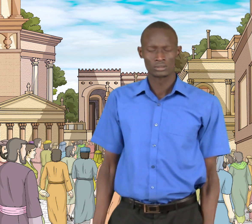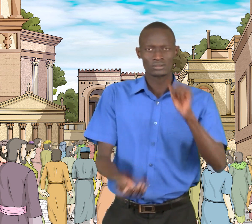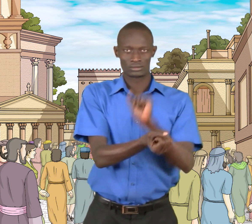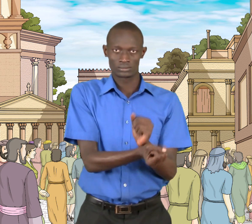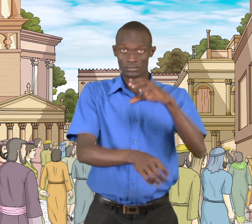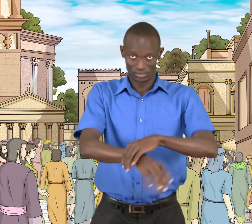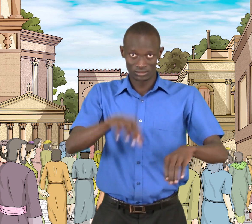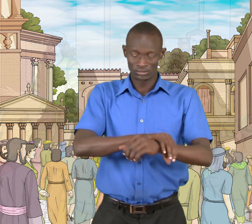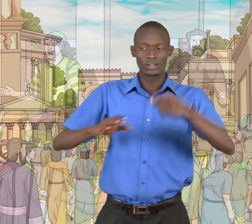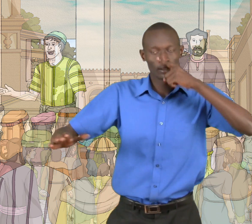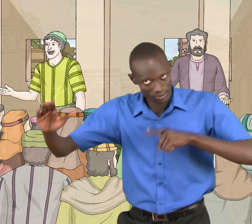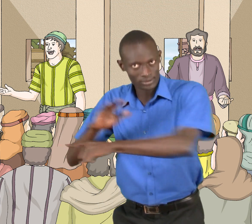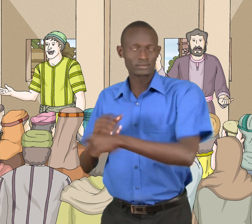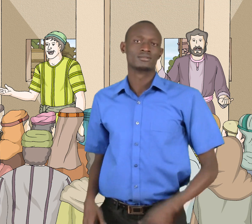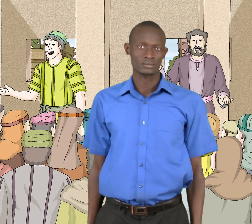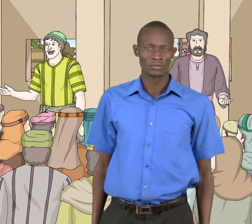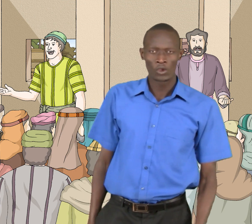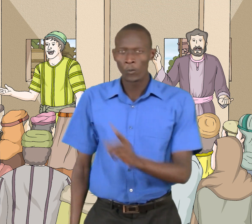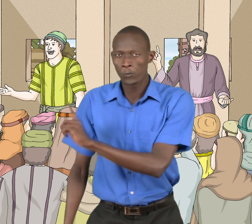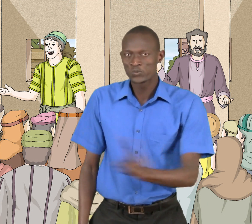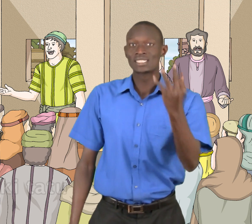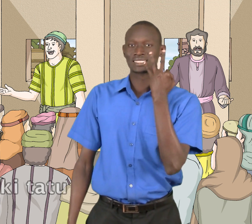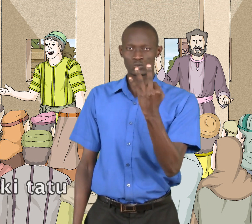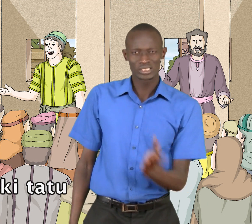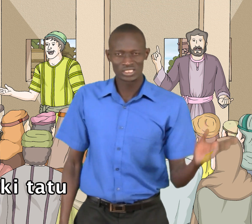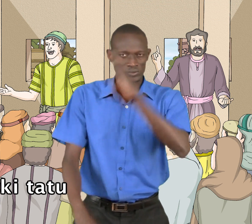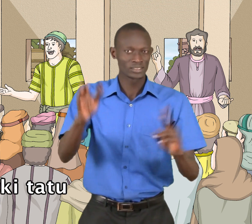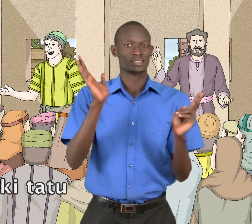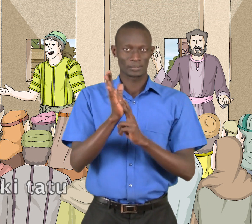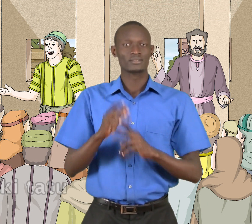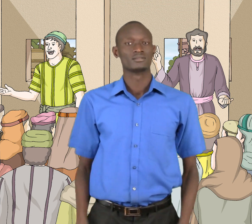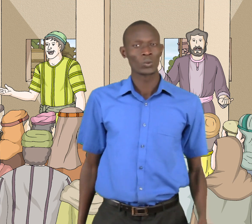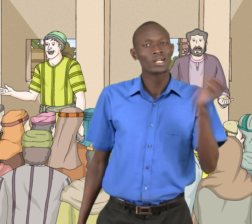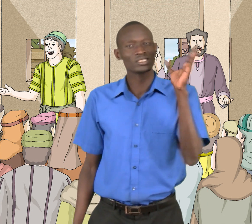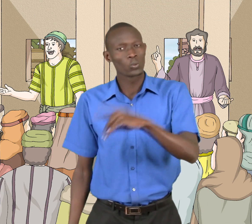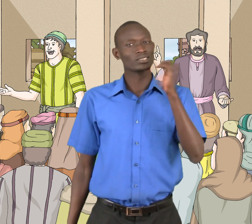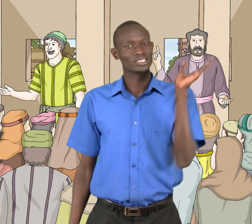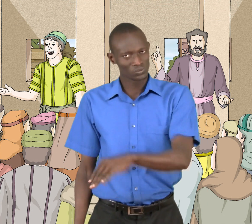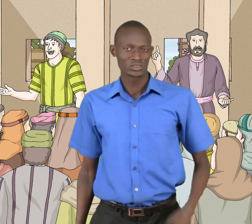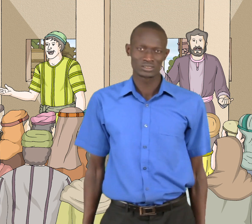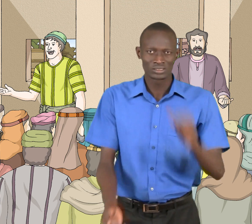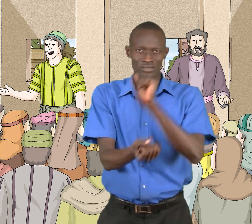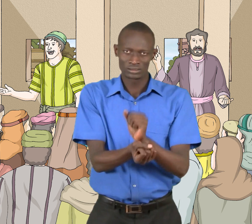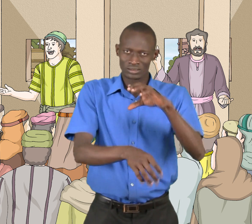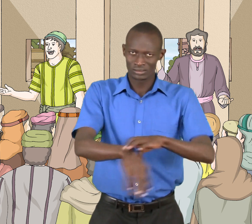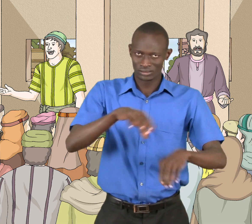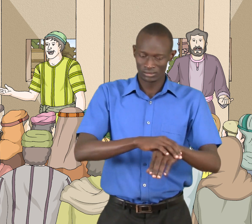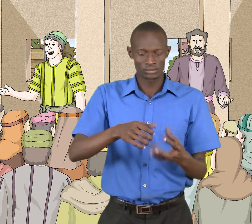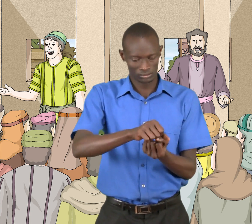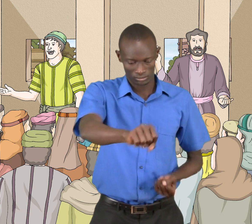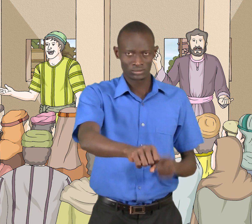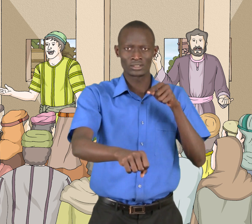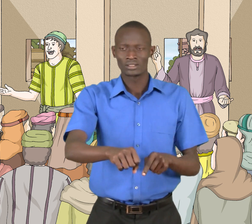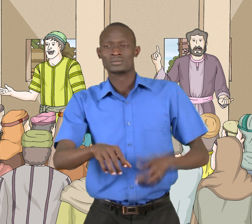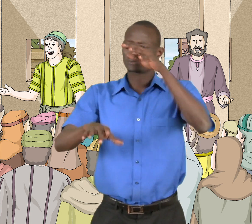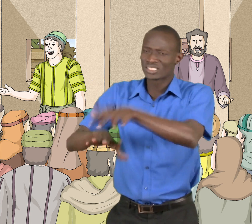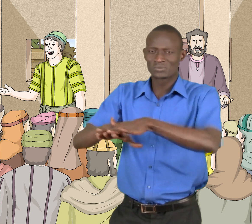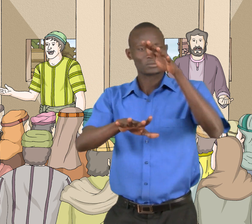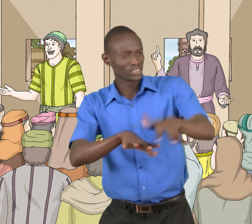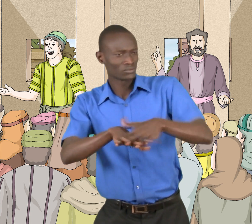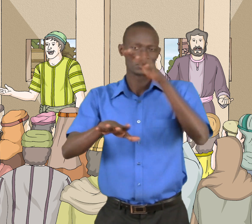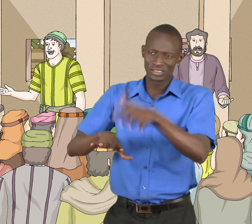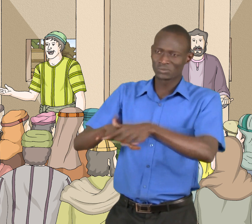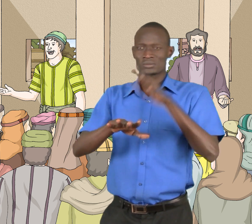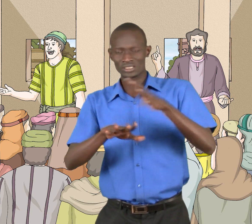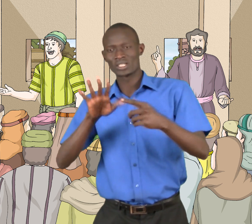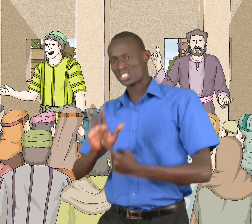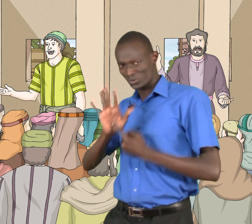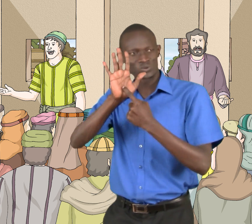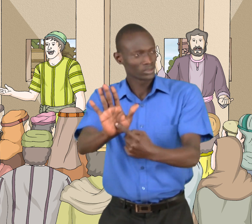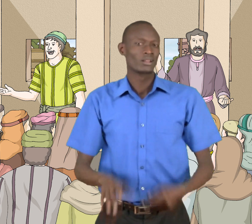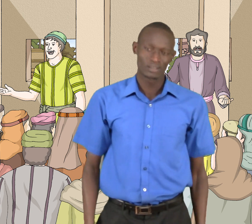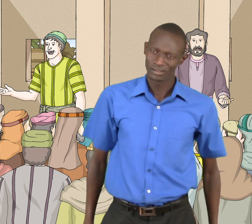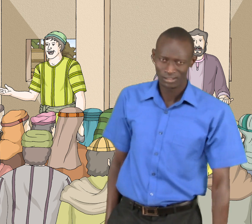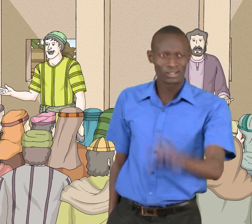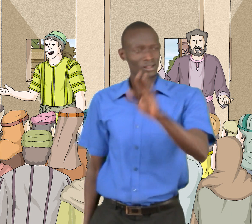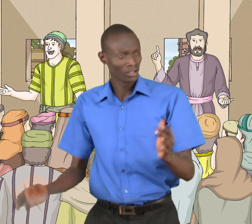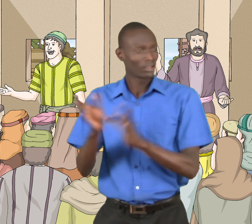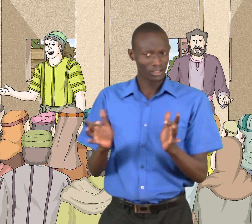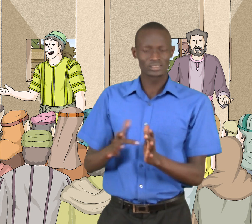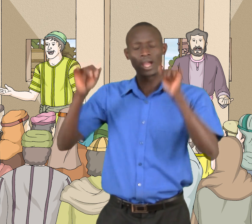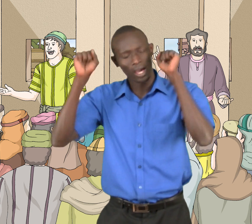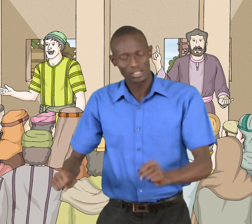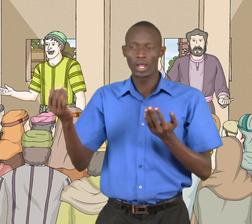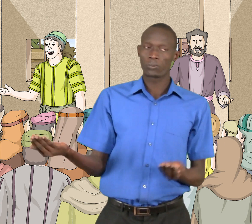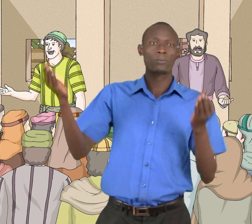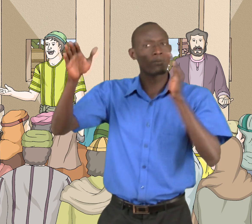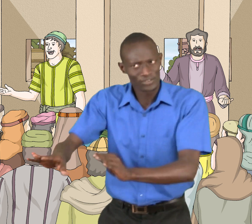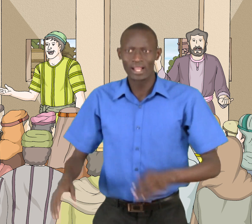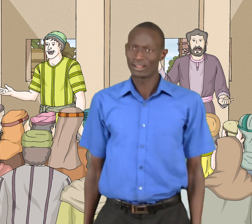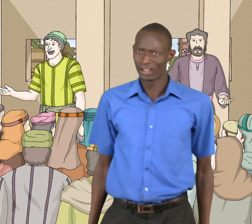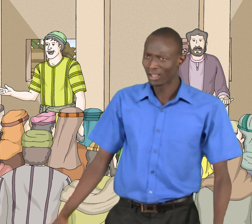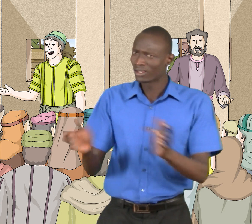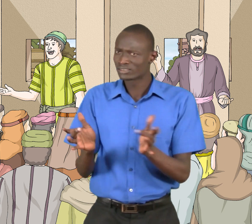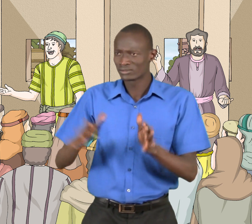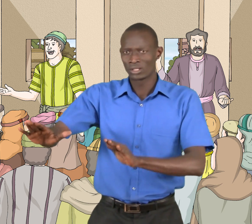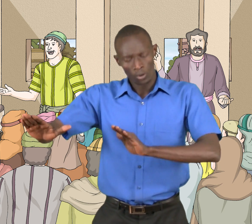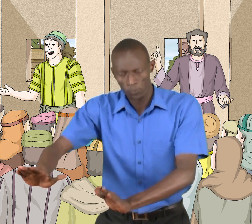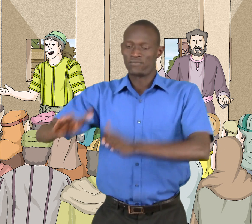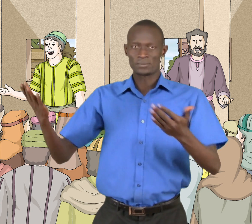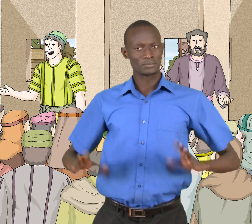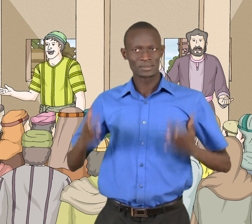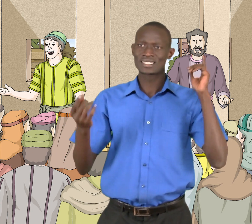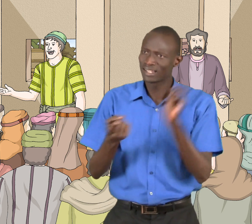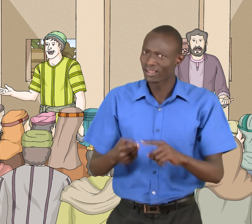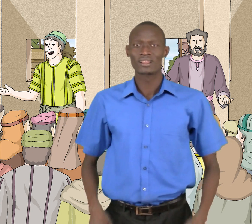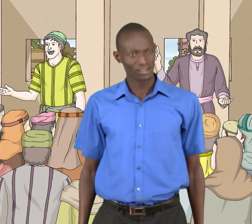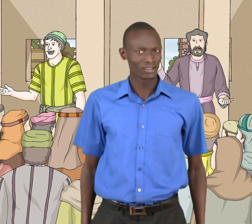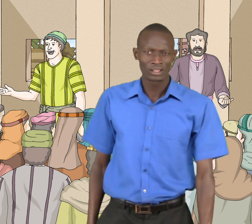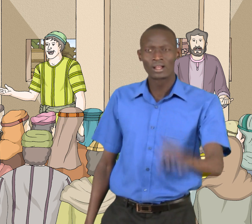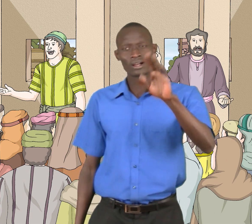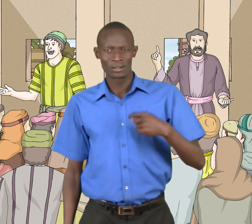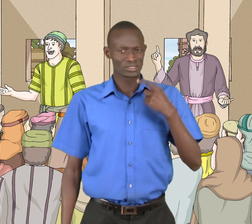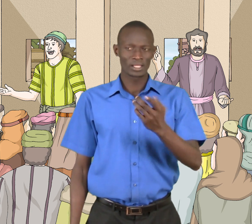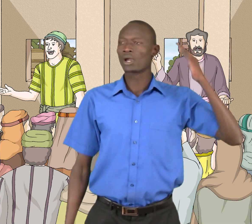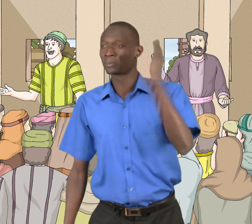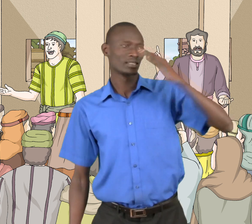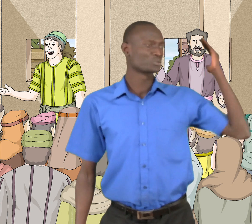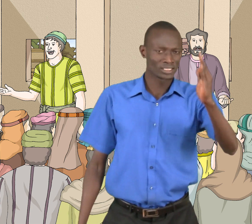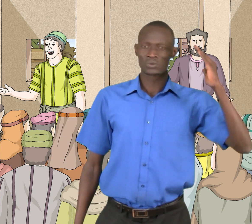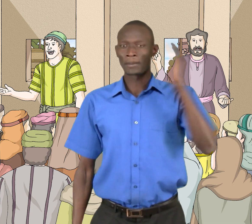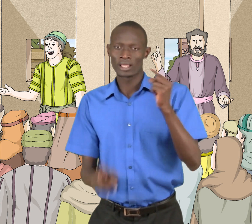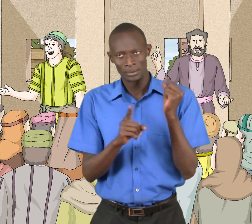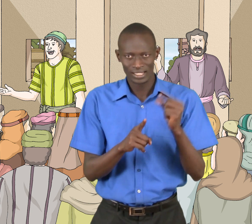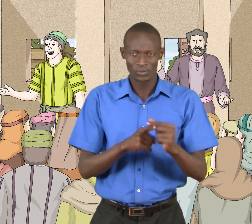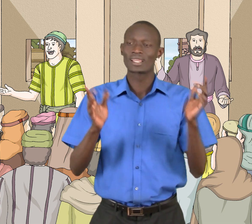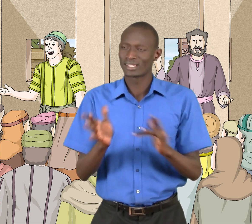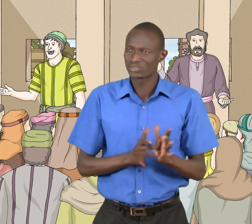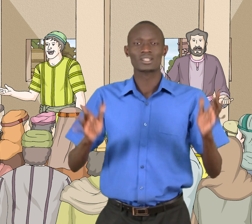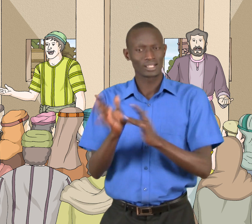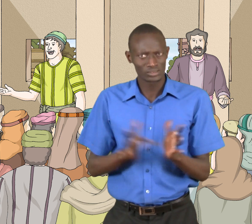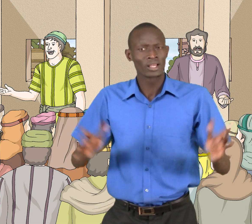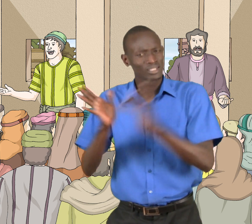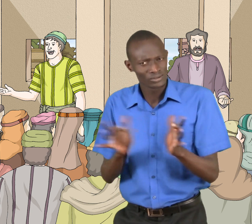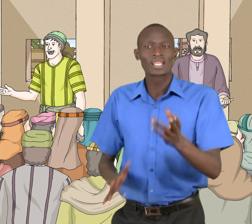As was his custom, Paul went into the synagogue, and on three Sabbaths he reasoned with them from the Scriptures, explaining and proving that the Christ had to suffer and rise from the dead.